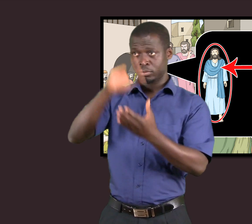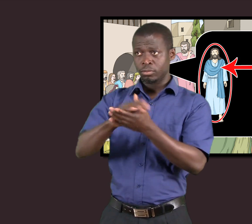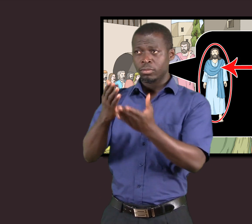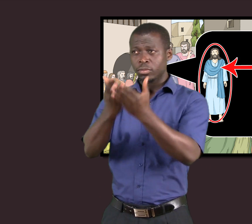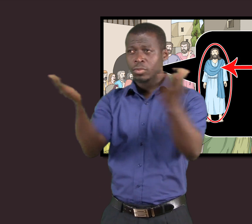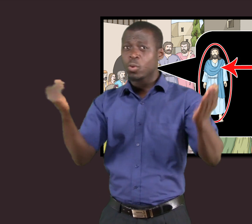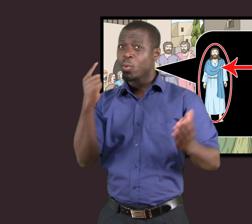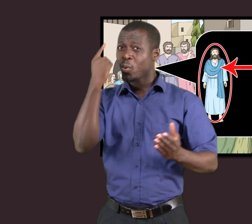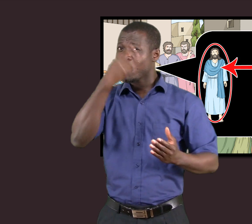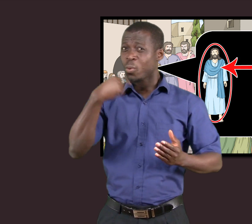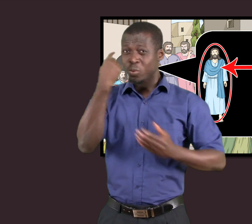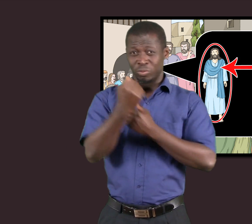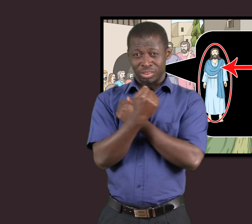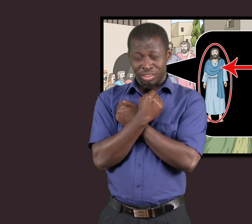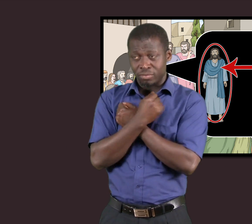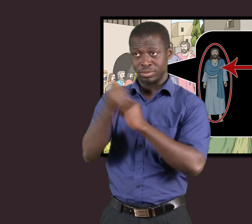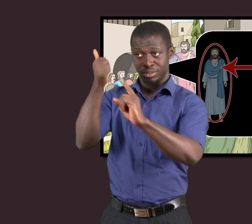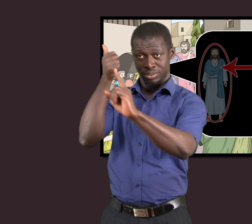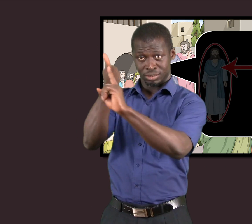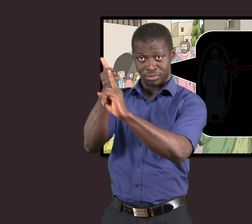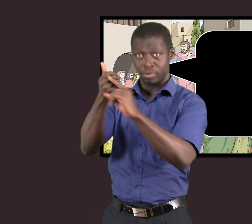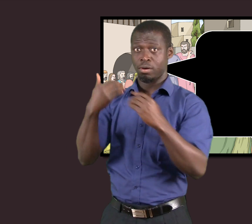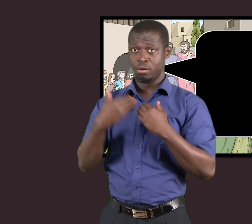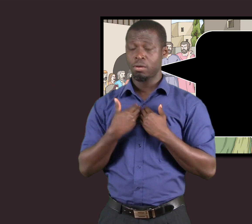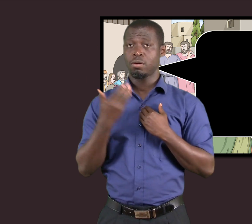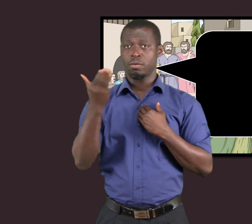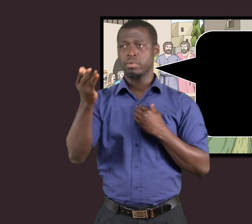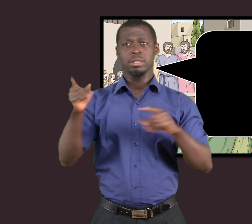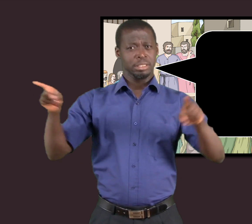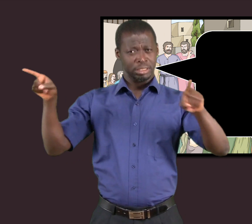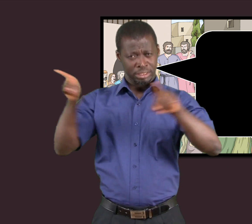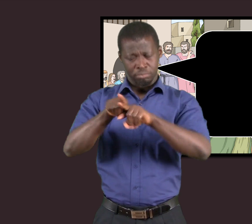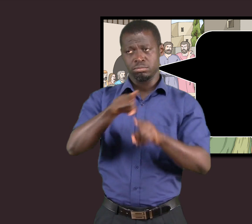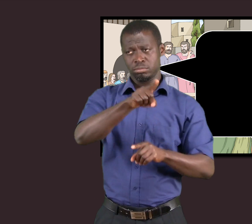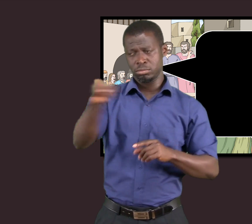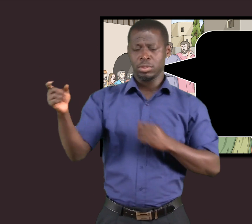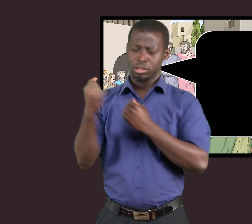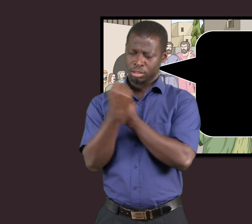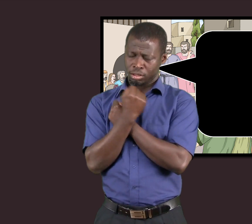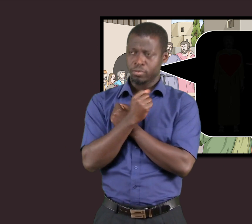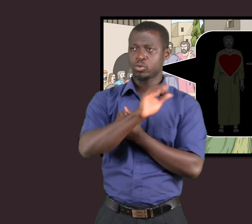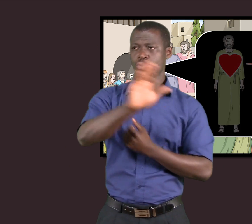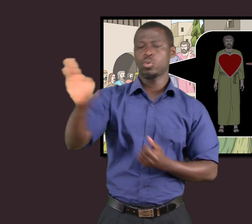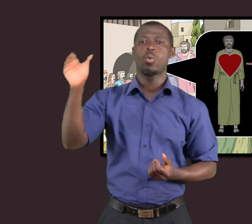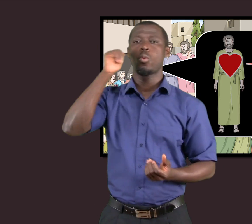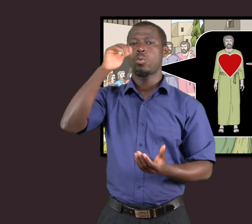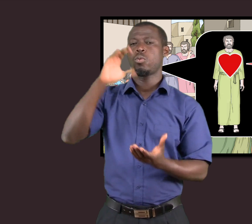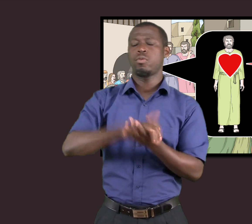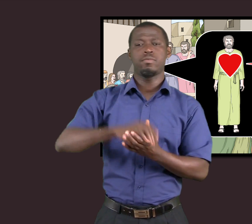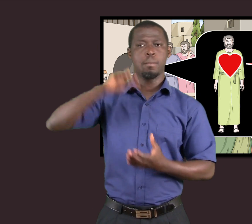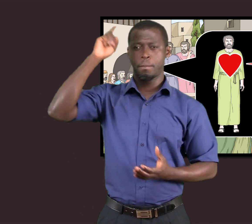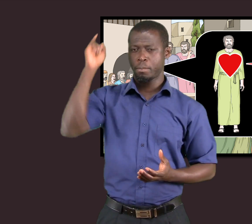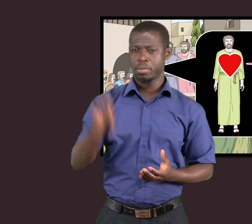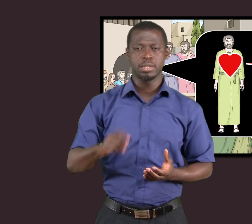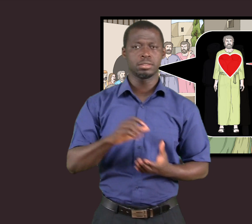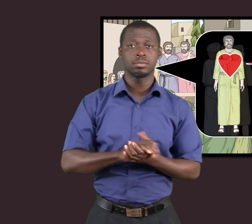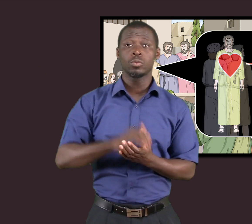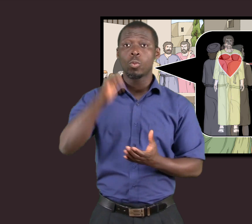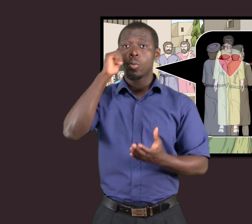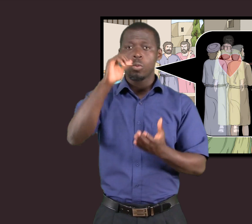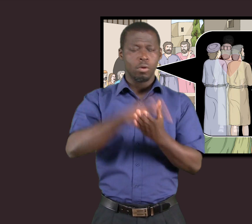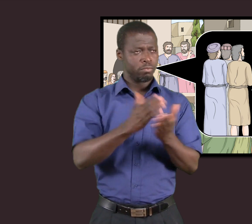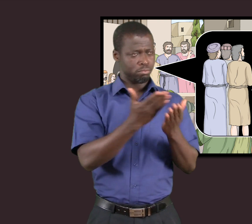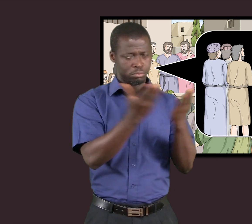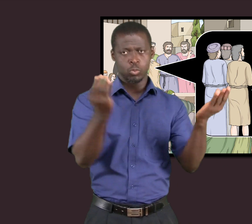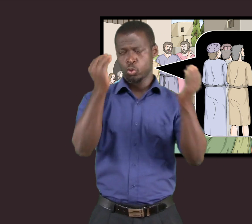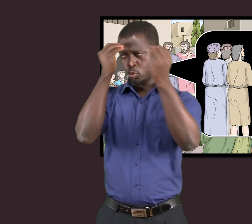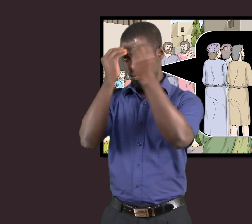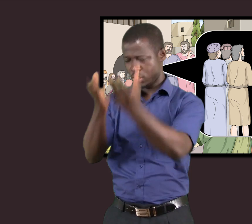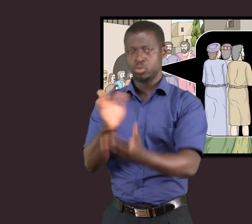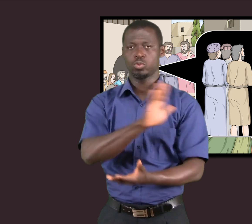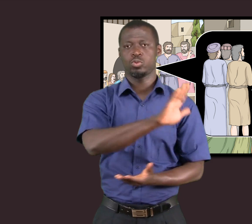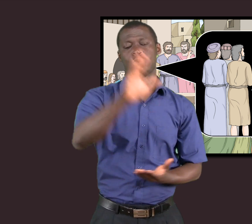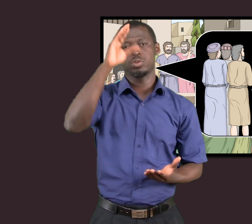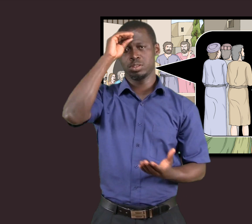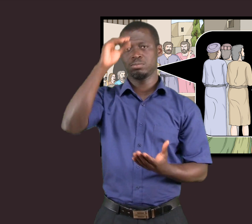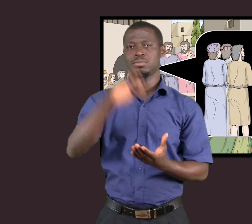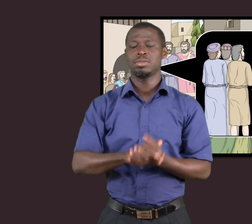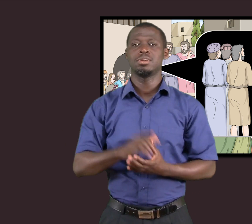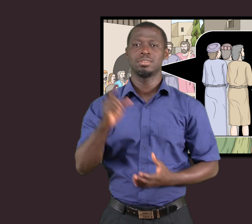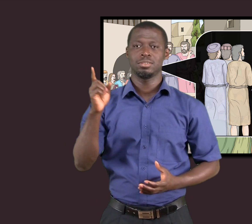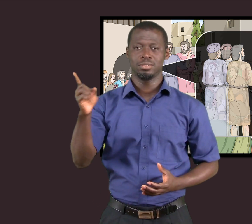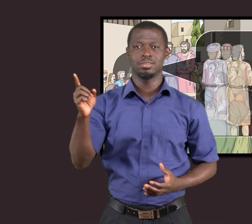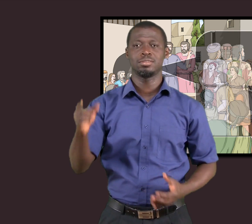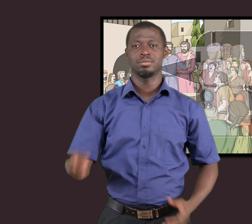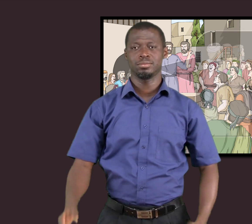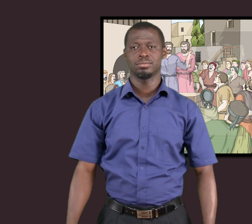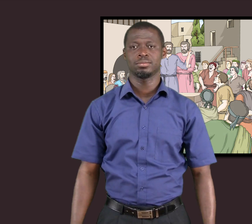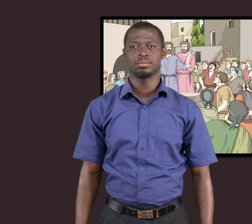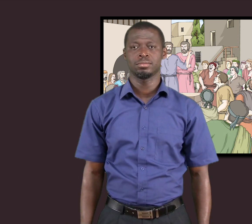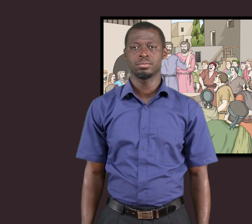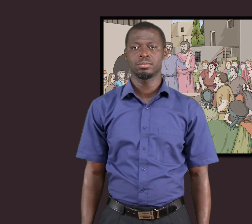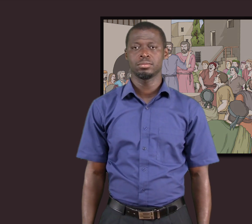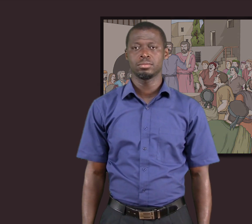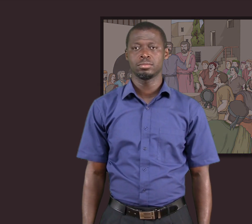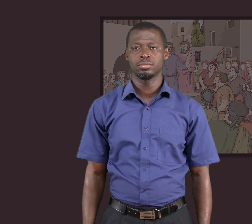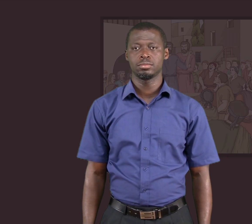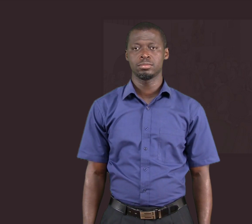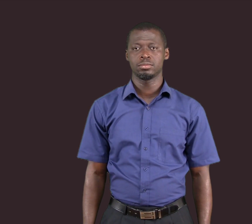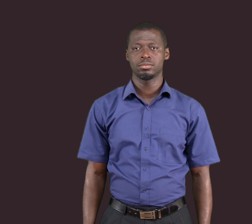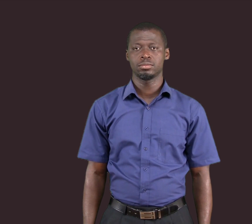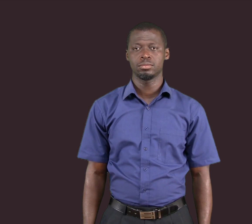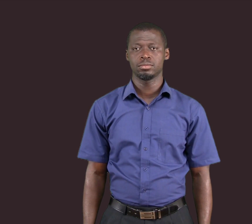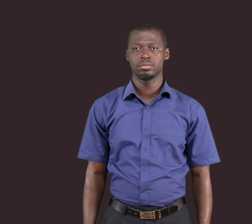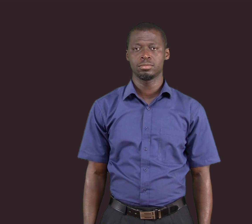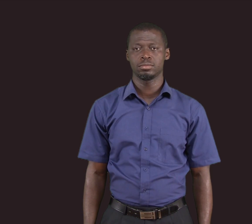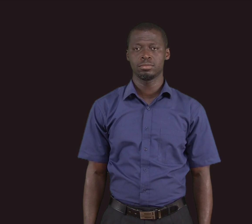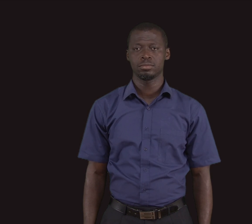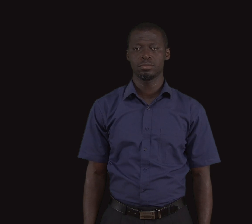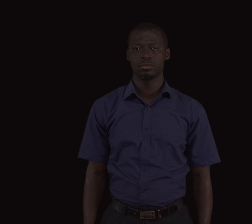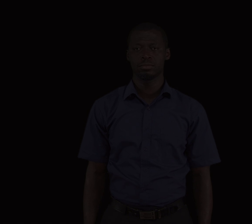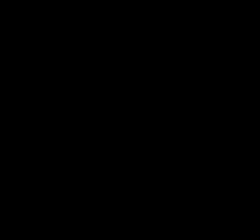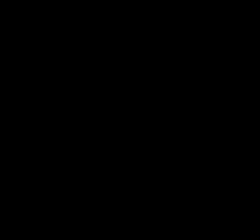Nevertheless, each one of you also must love his wife as he loves himself, and the wife must respect her husband.